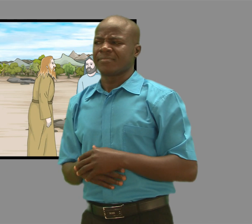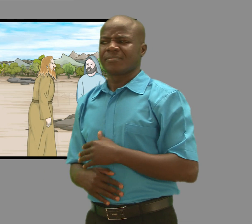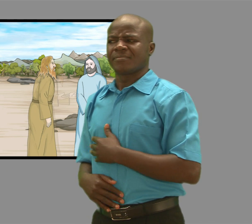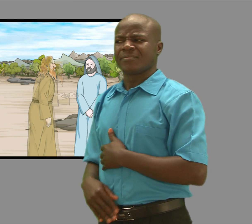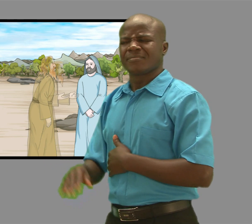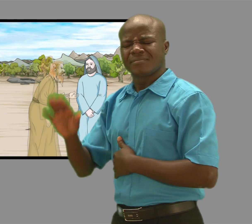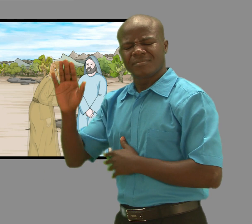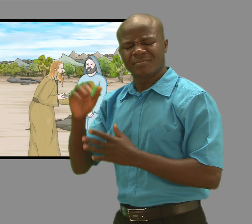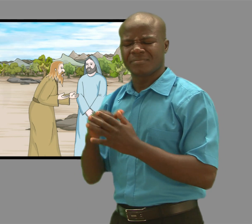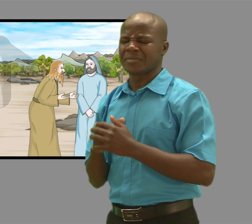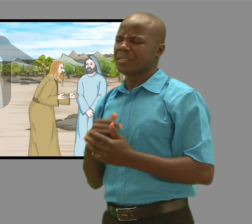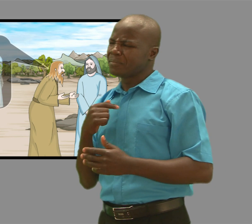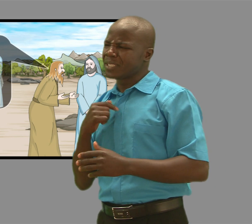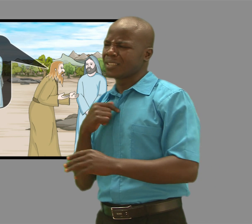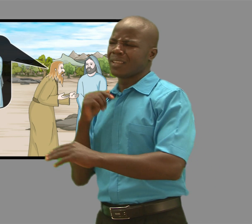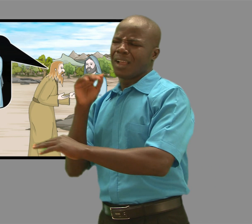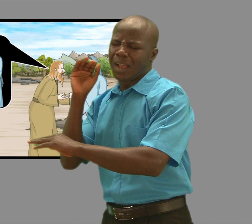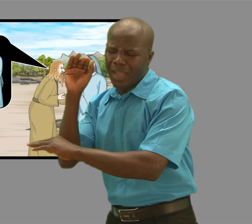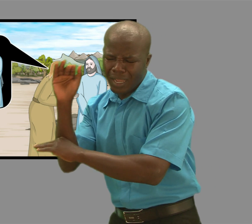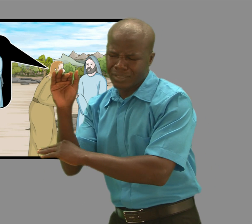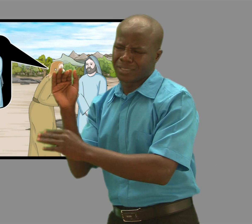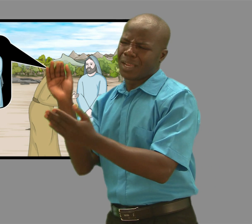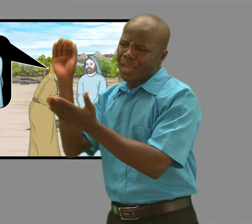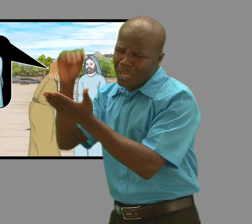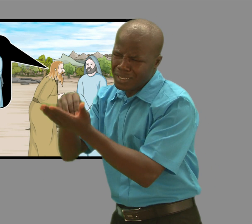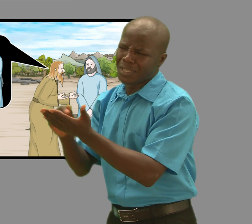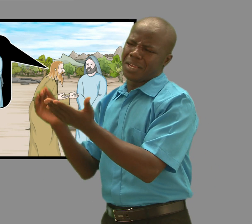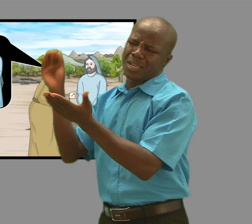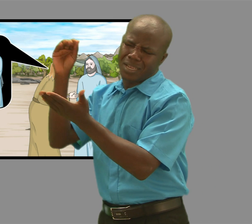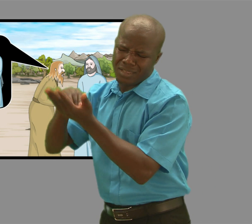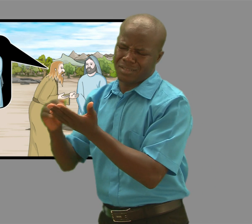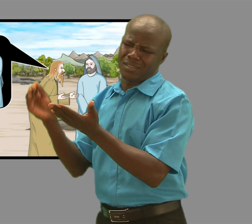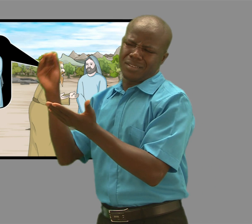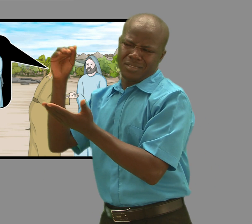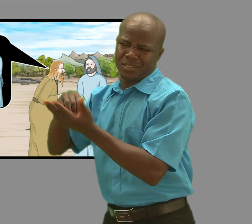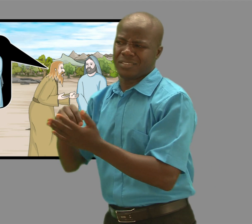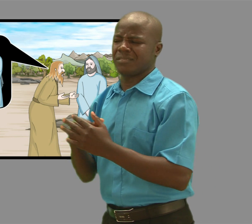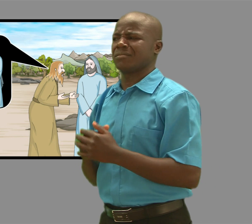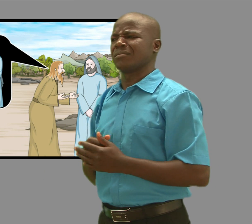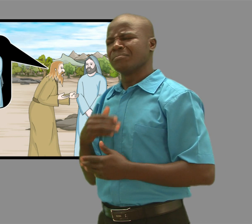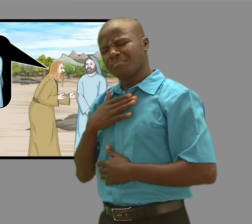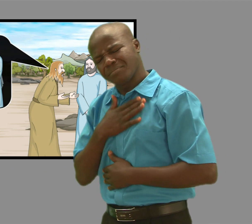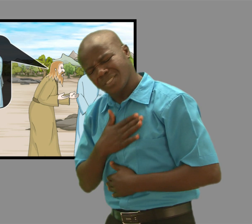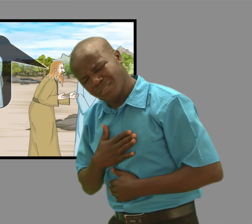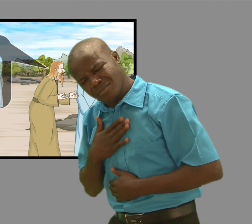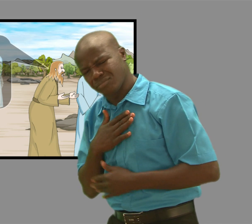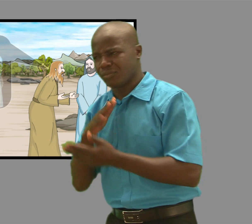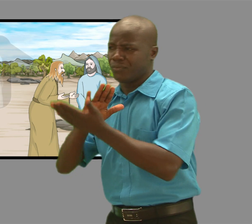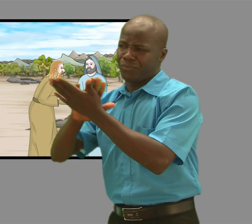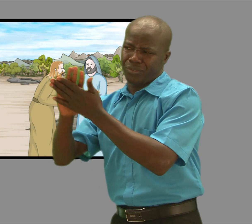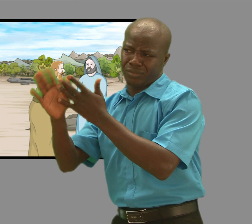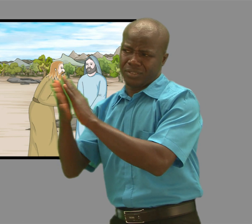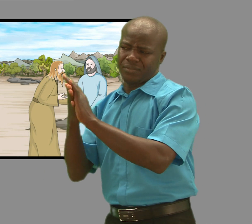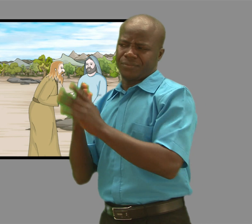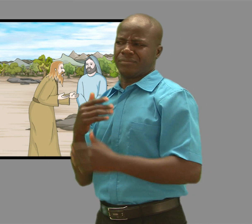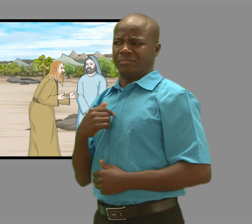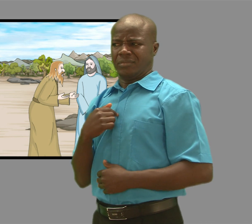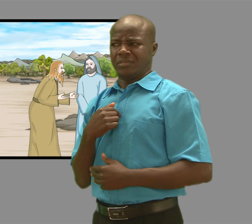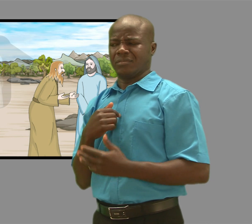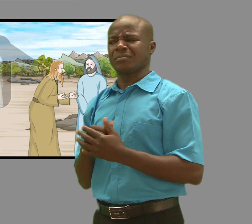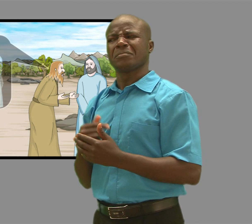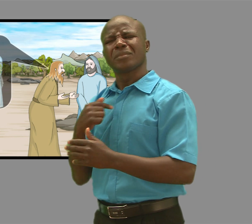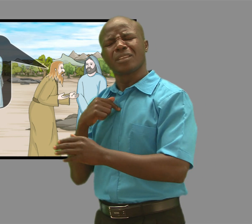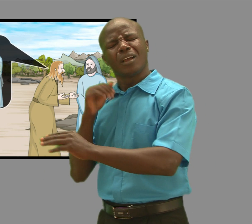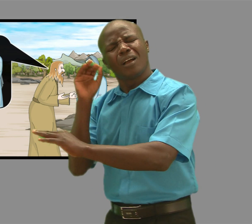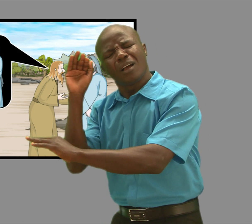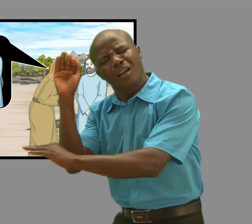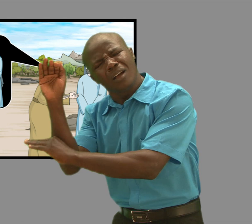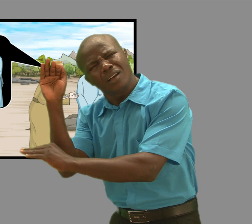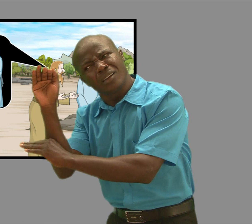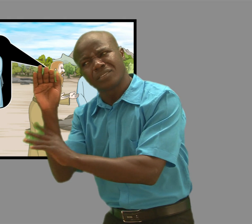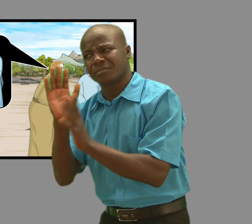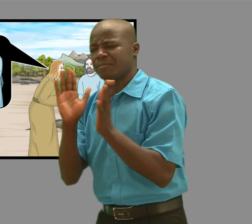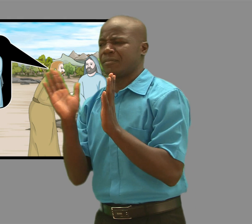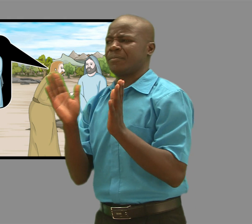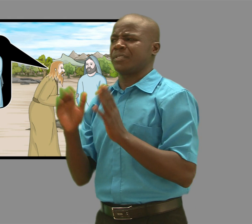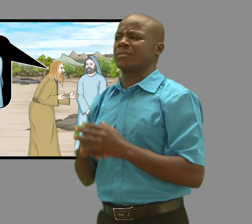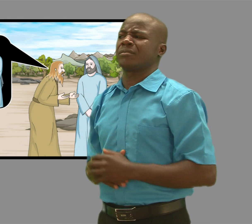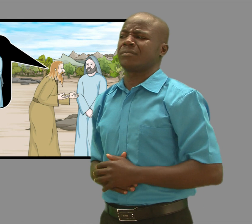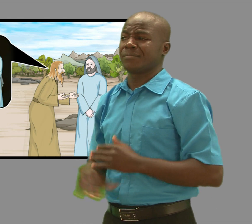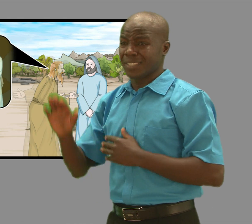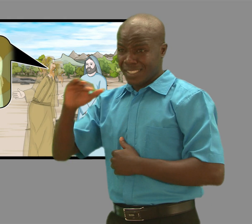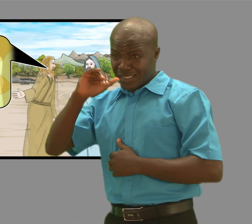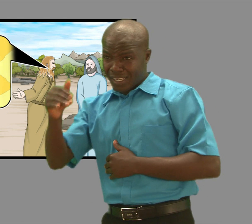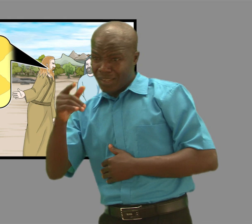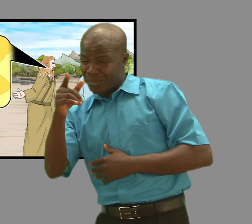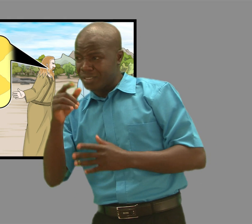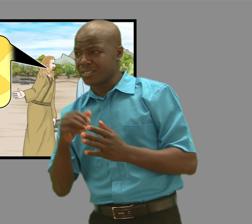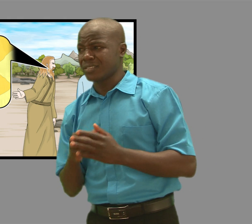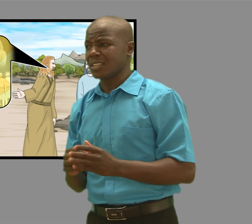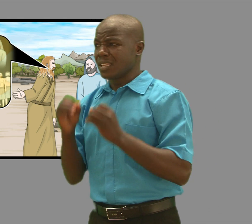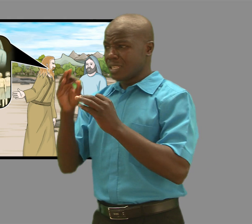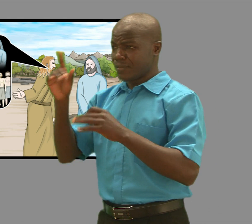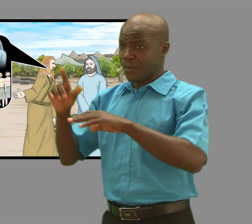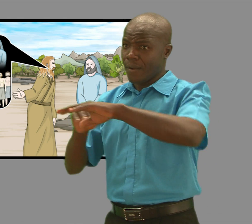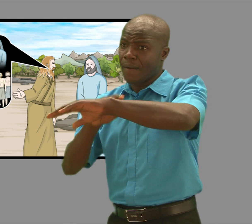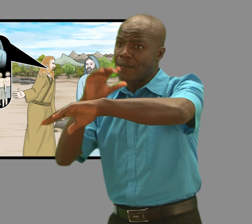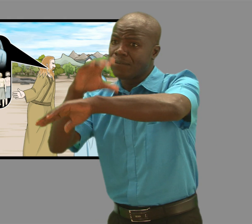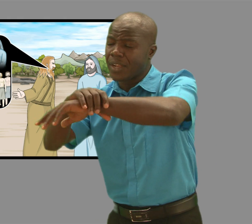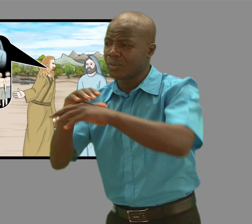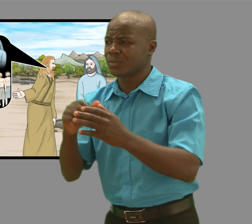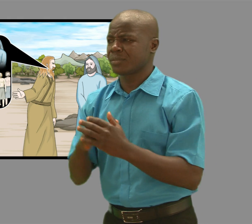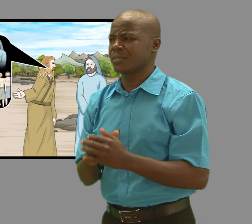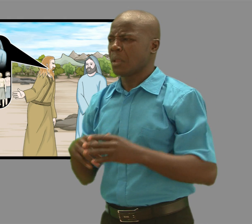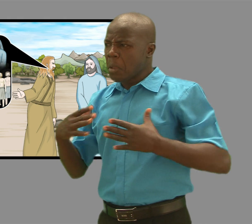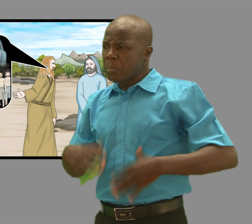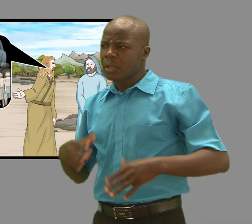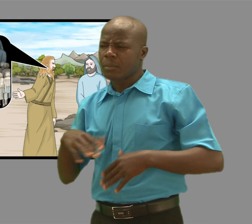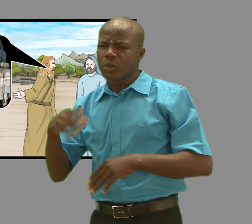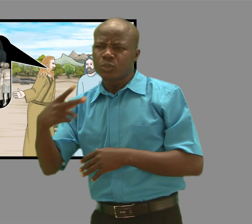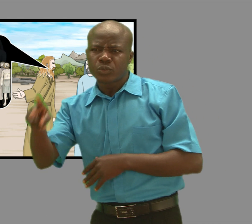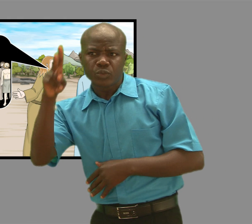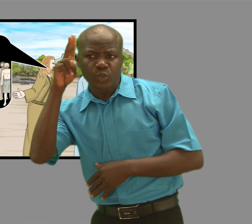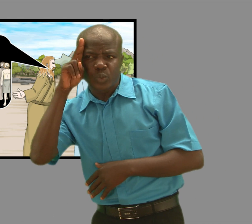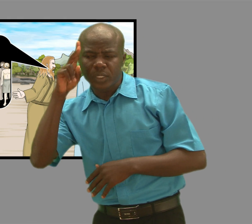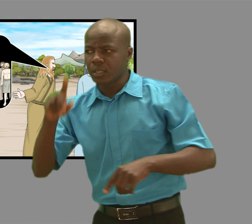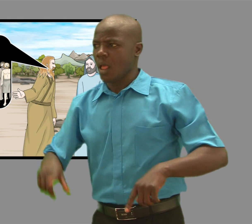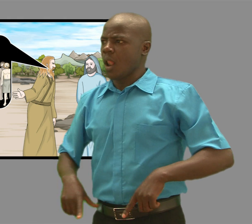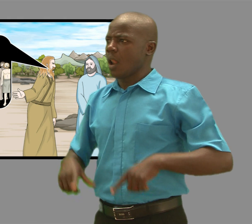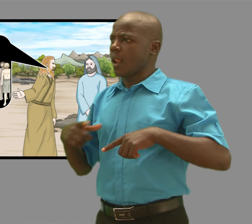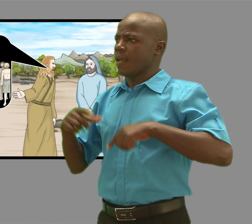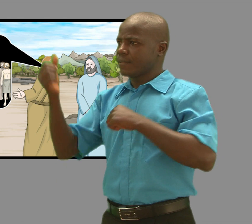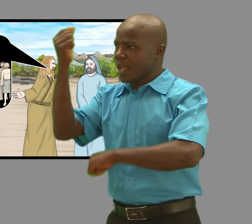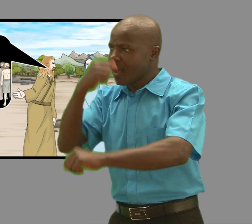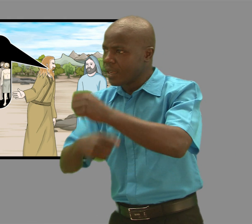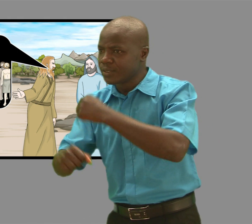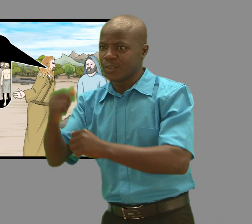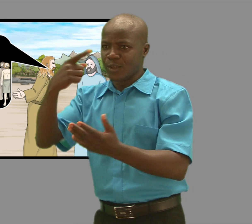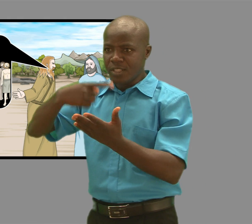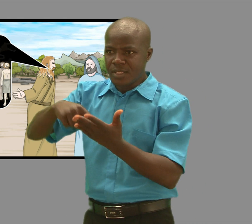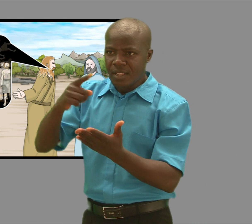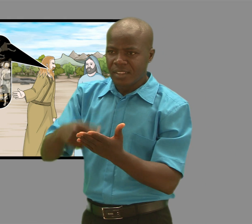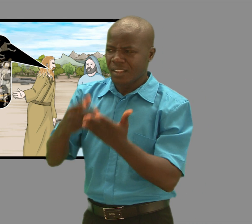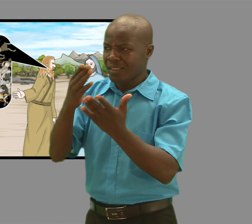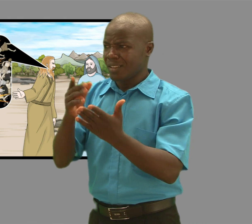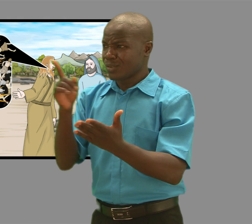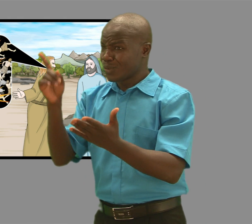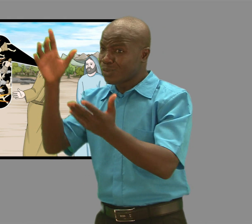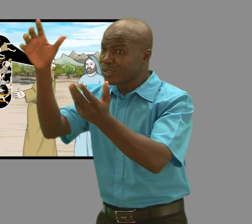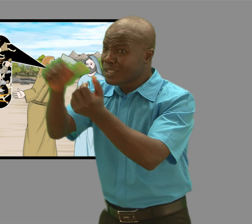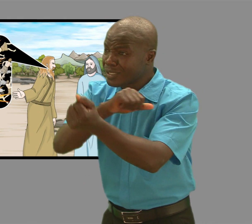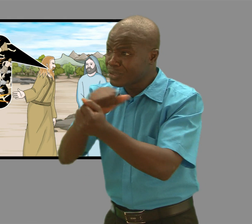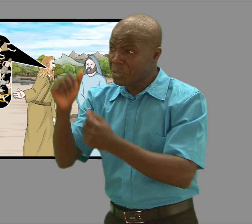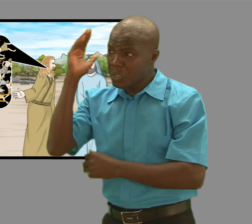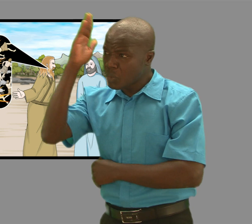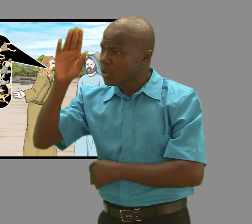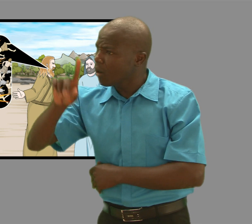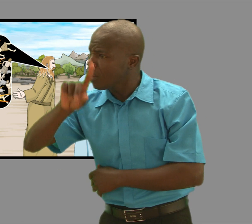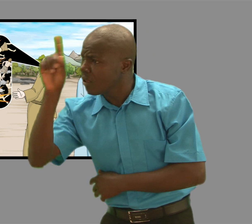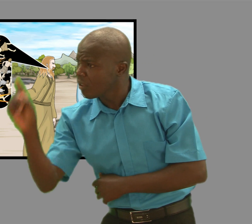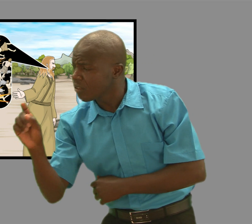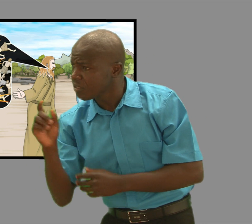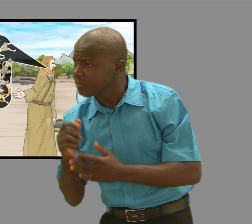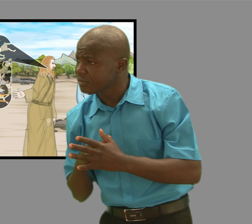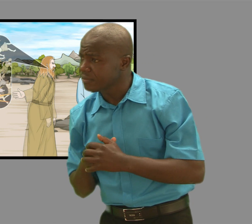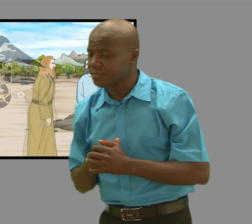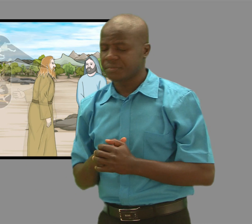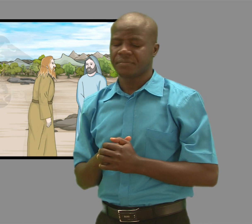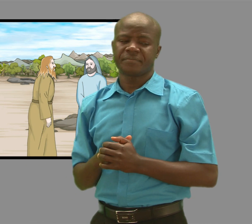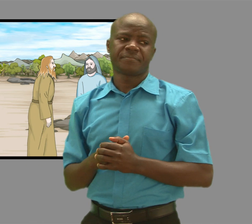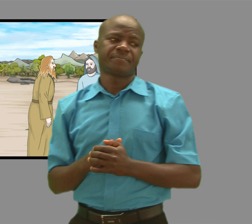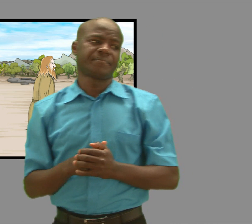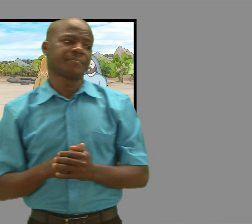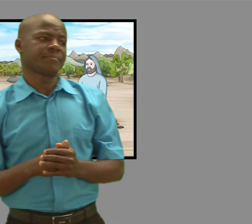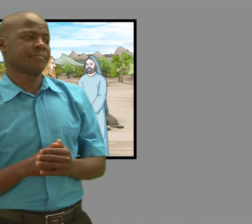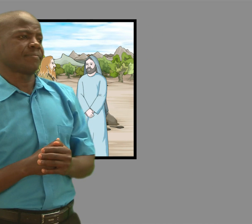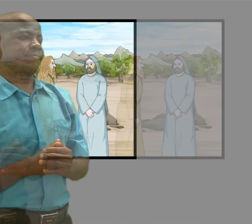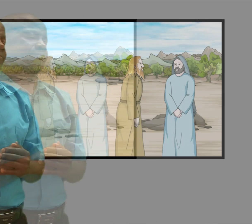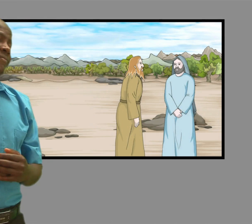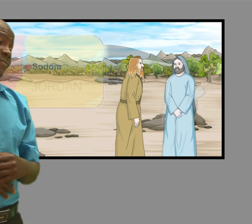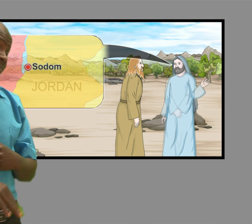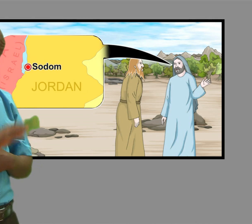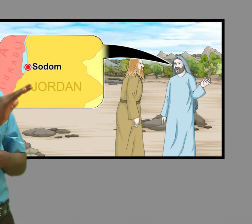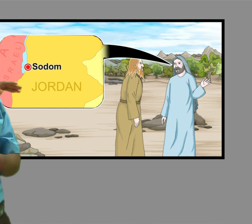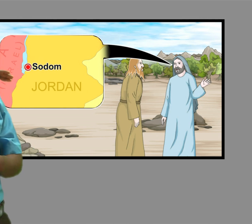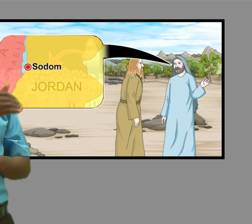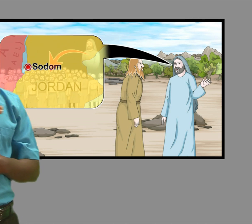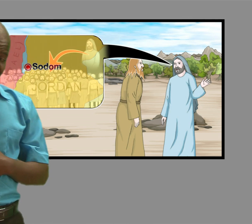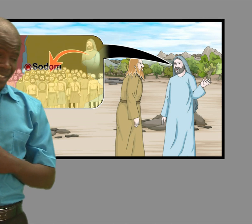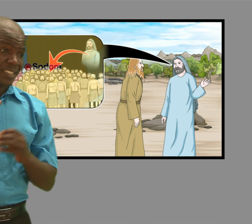And Abraham said, “Now that I have ventured to speak to the Lord, suppose twenty are found there?”